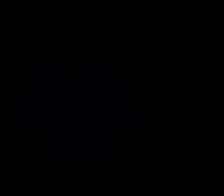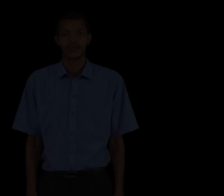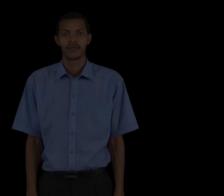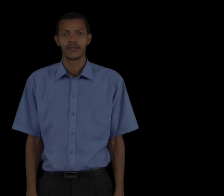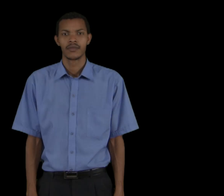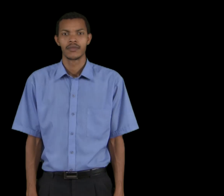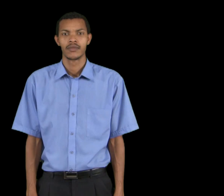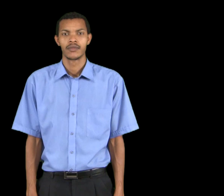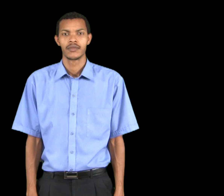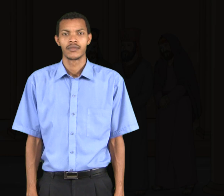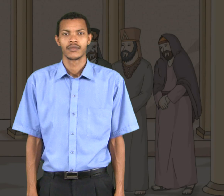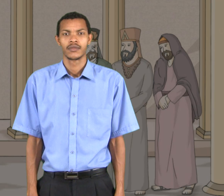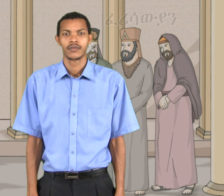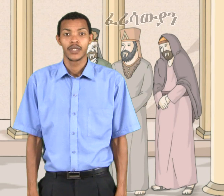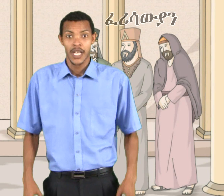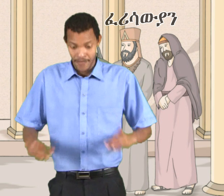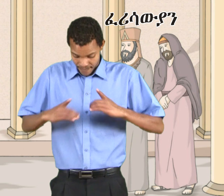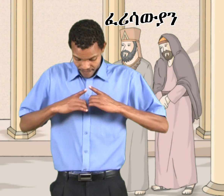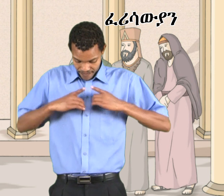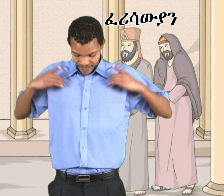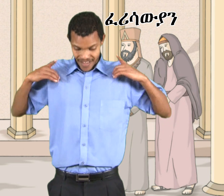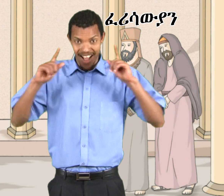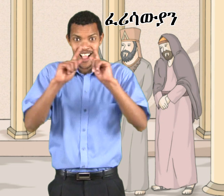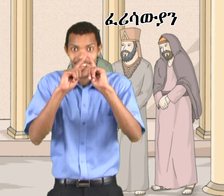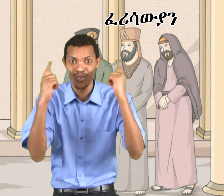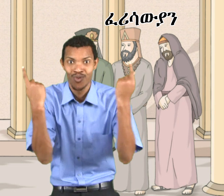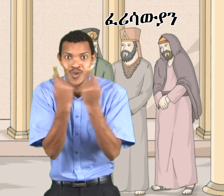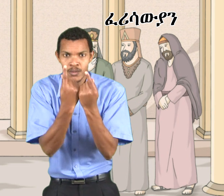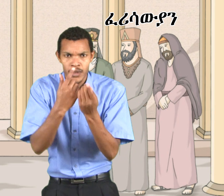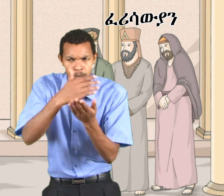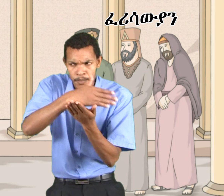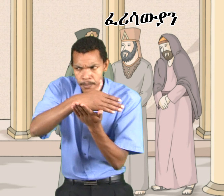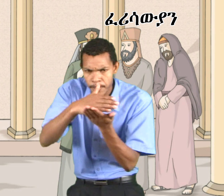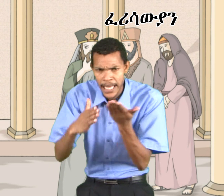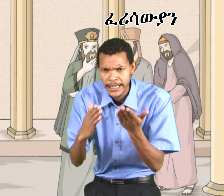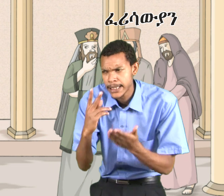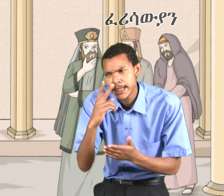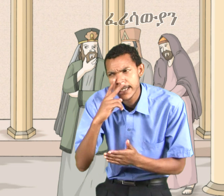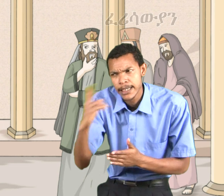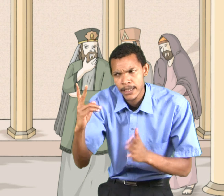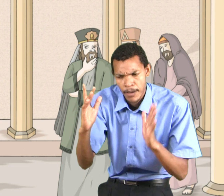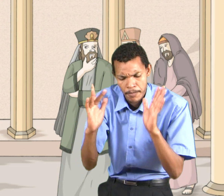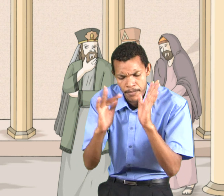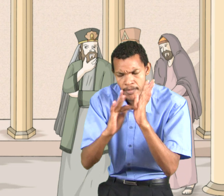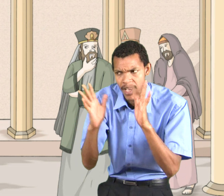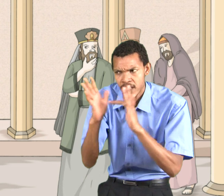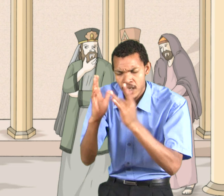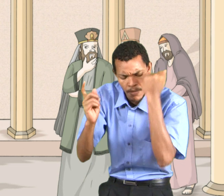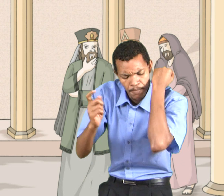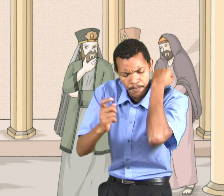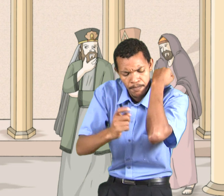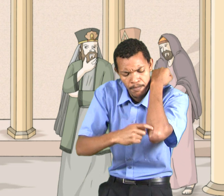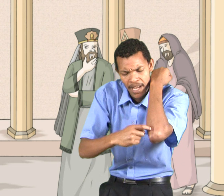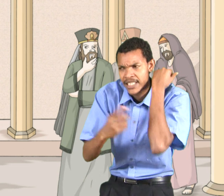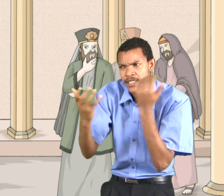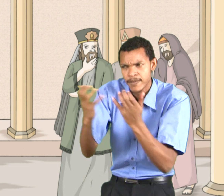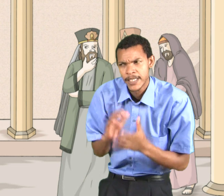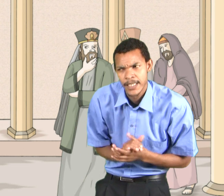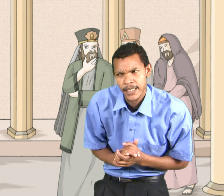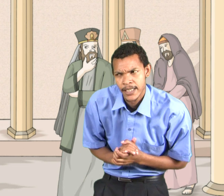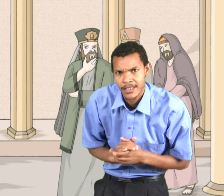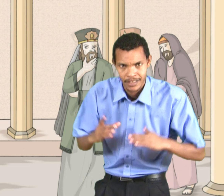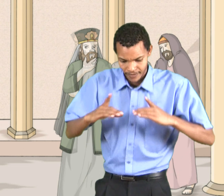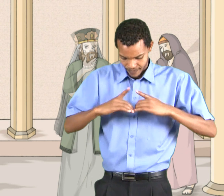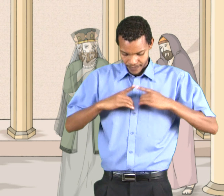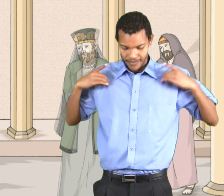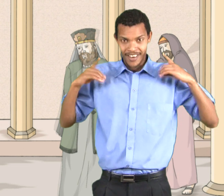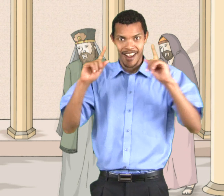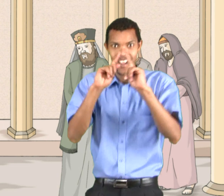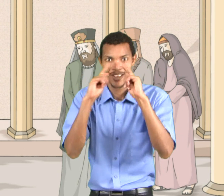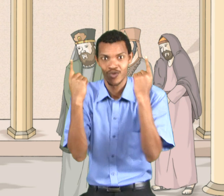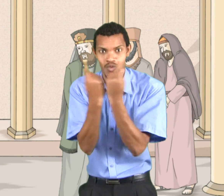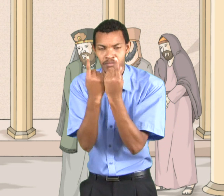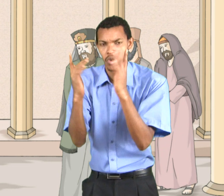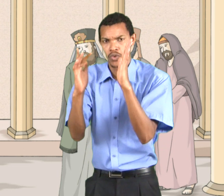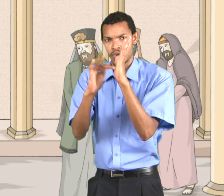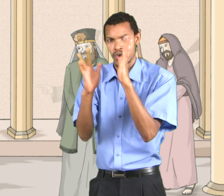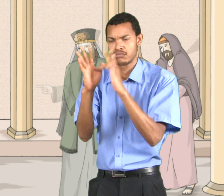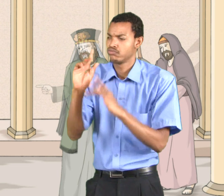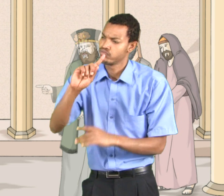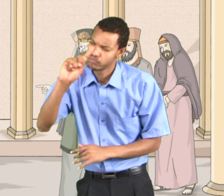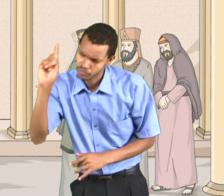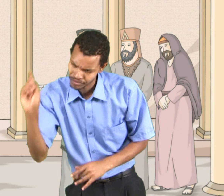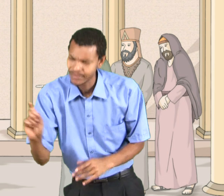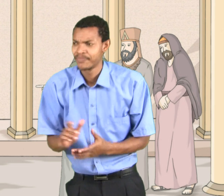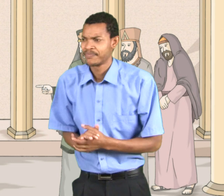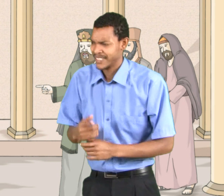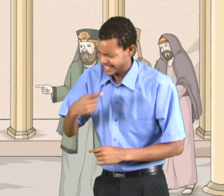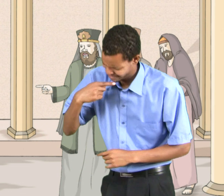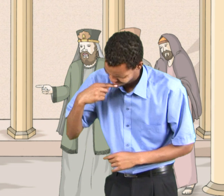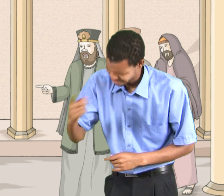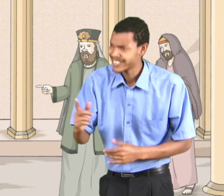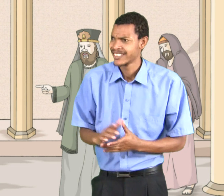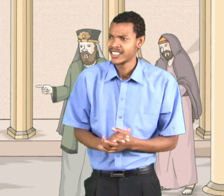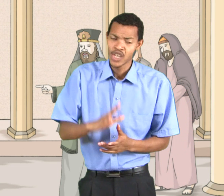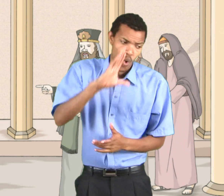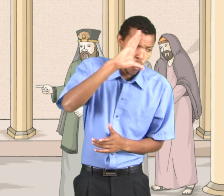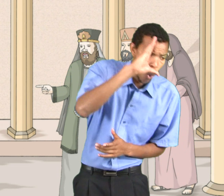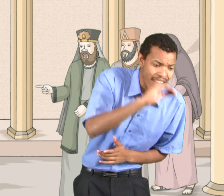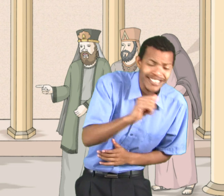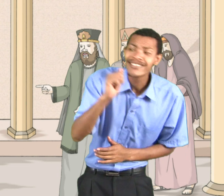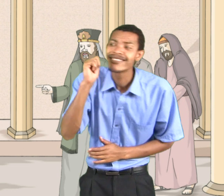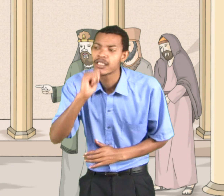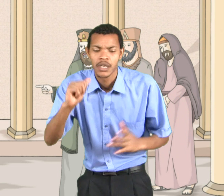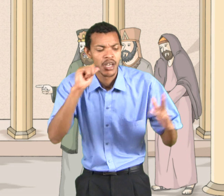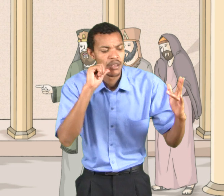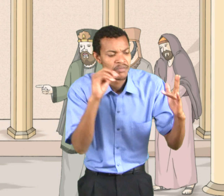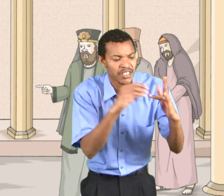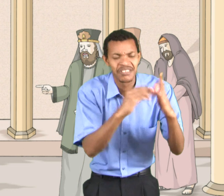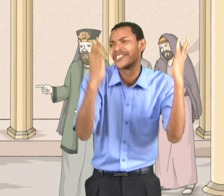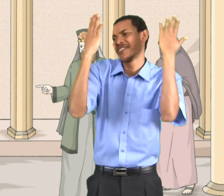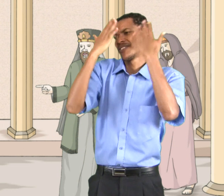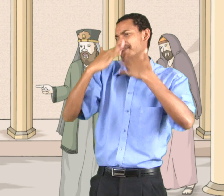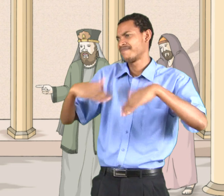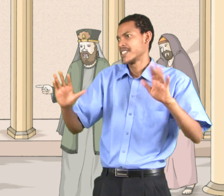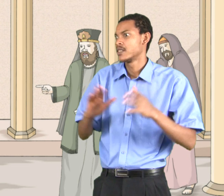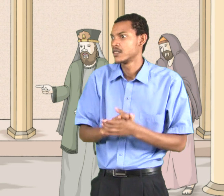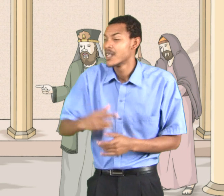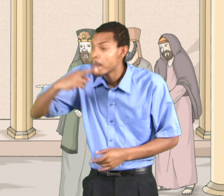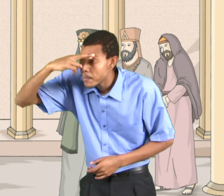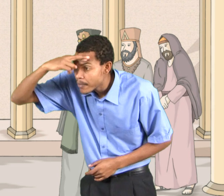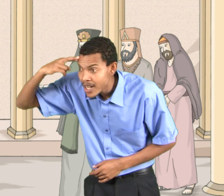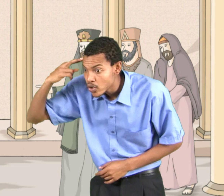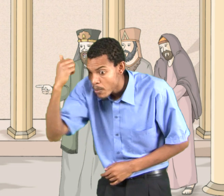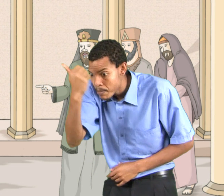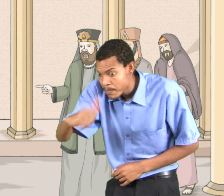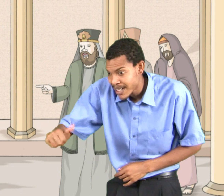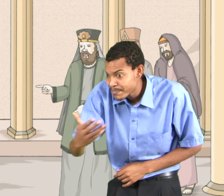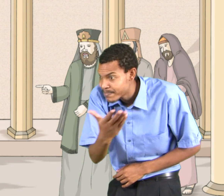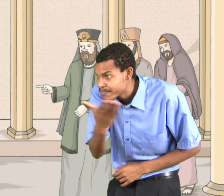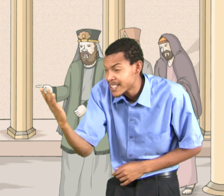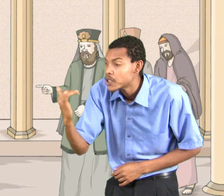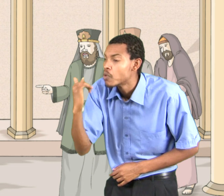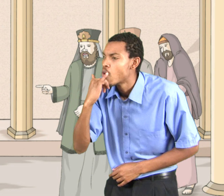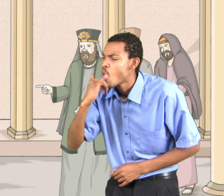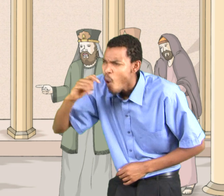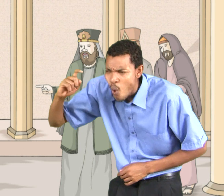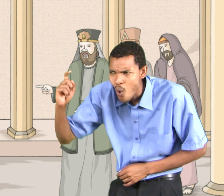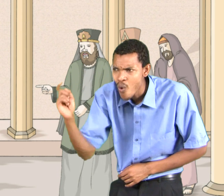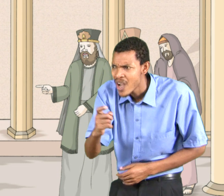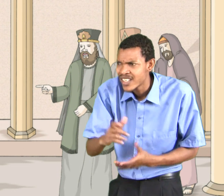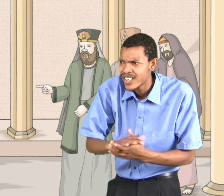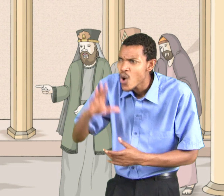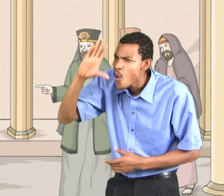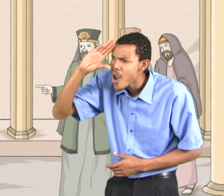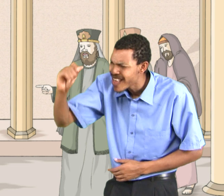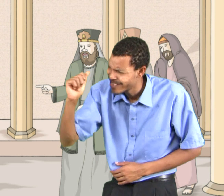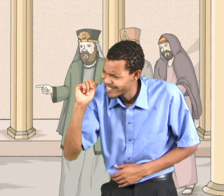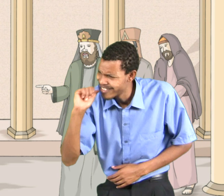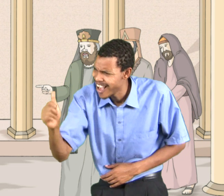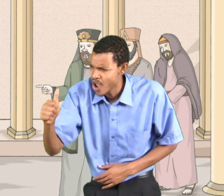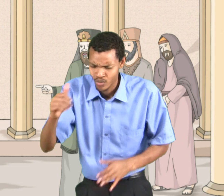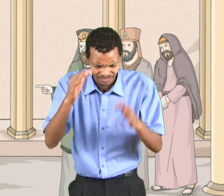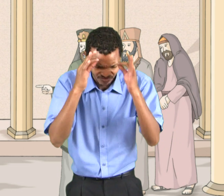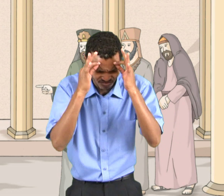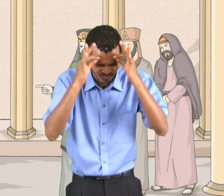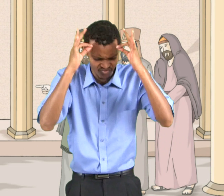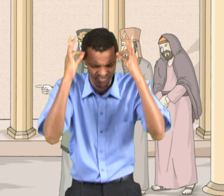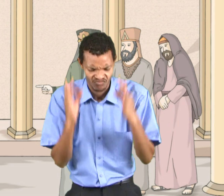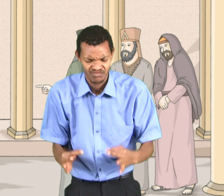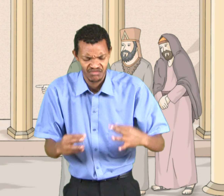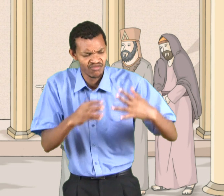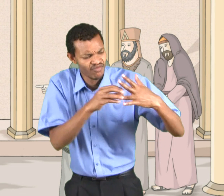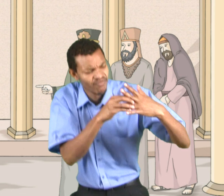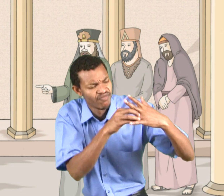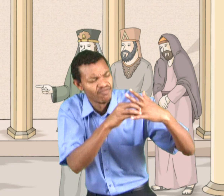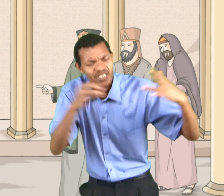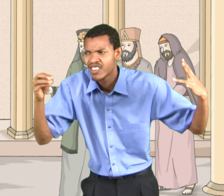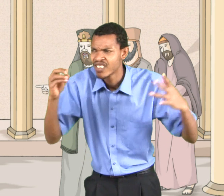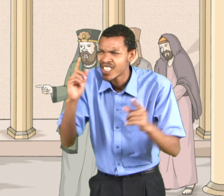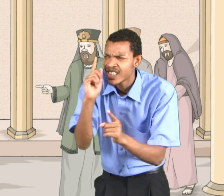Then some Pharisees came and tested Him by asking, “Is it lawful for a man to divorce his wife for any reason?”